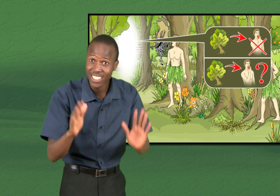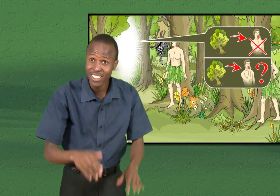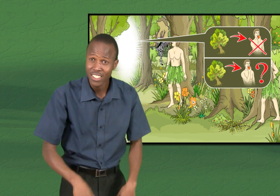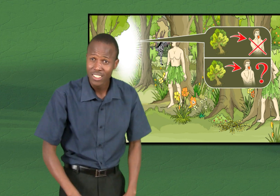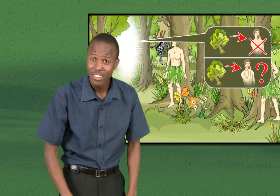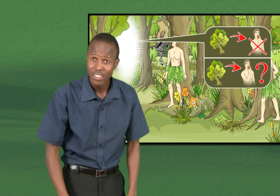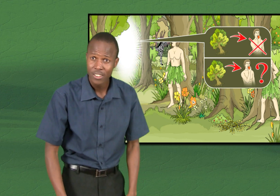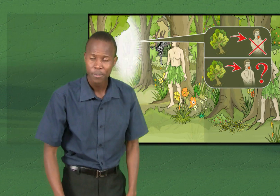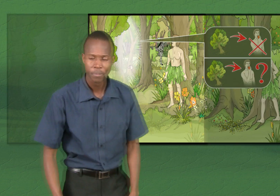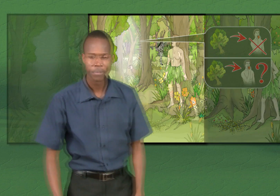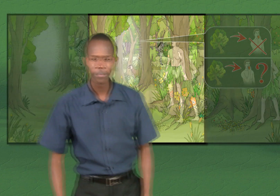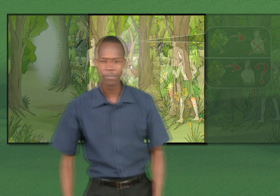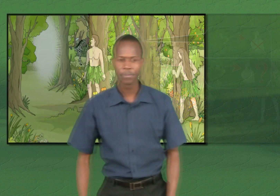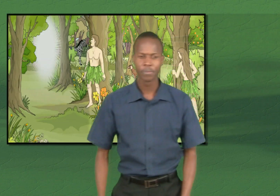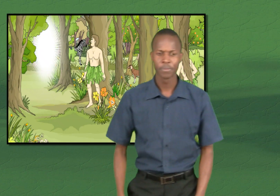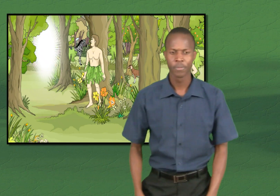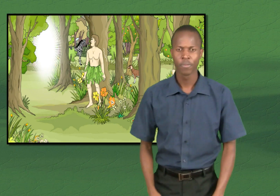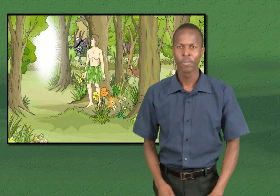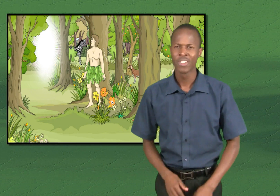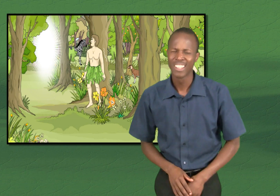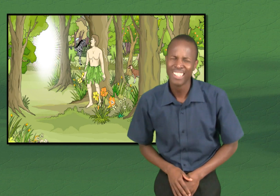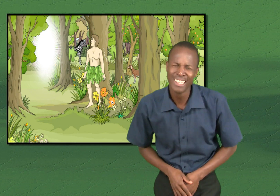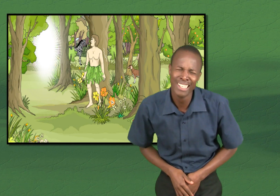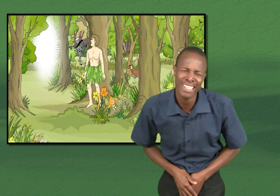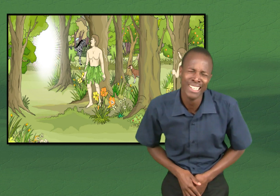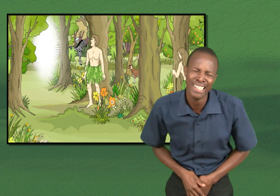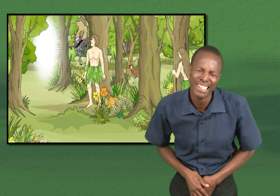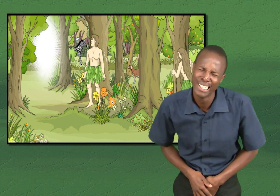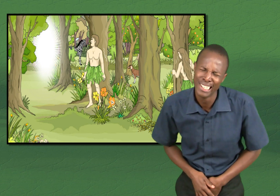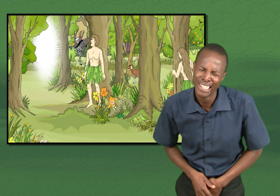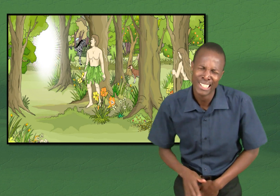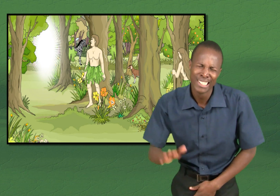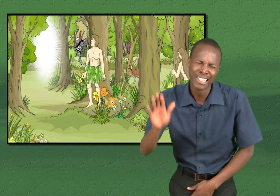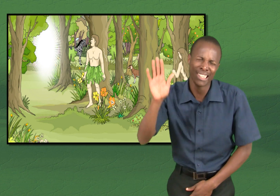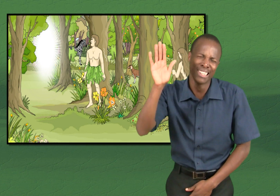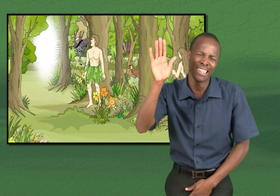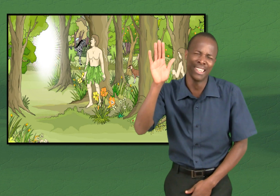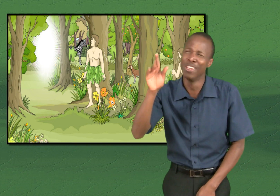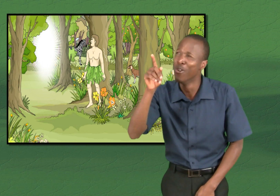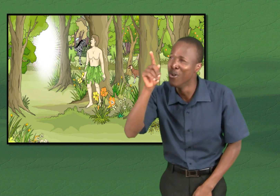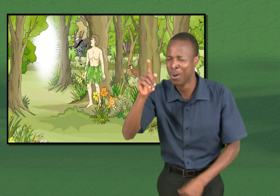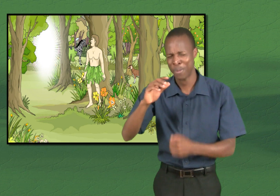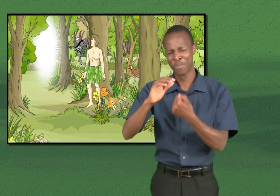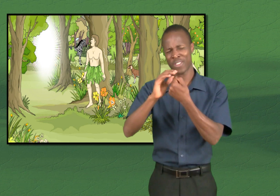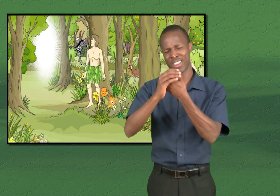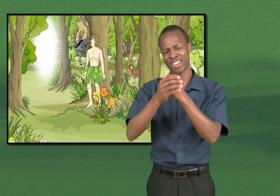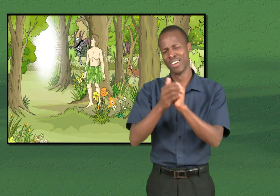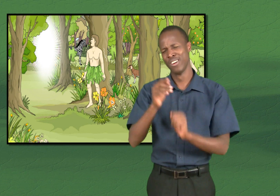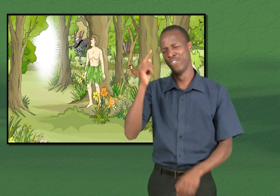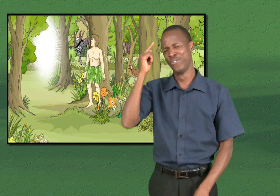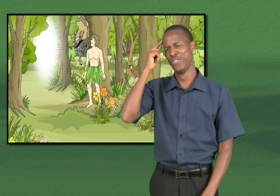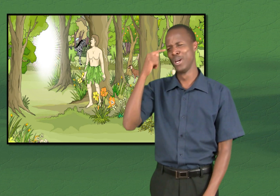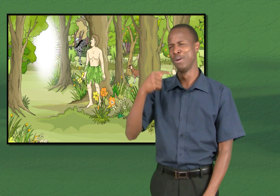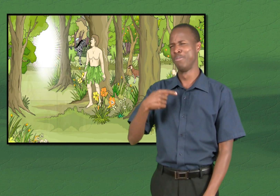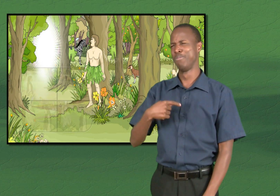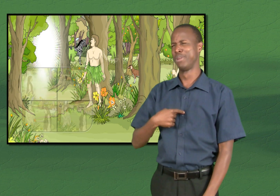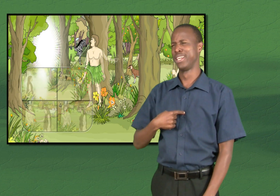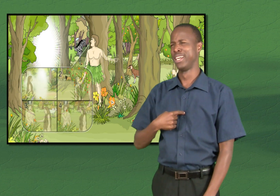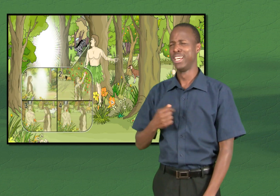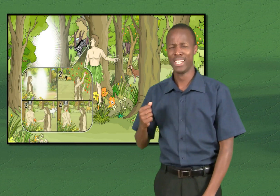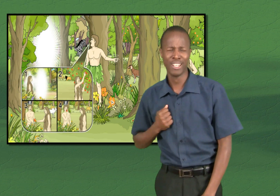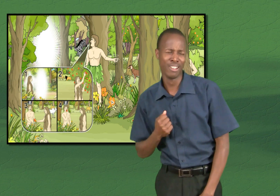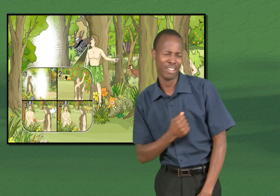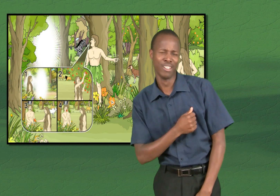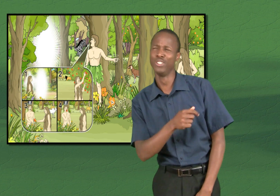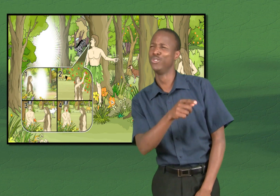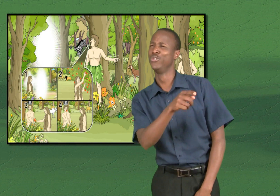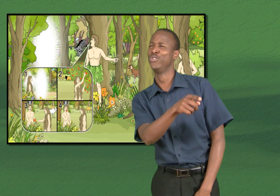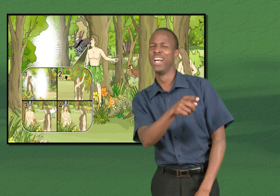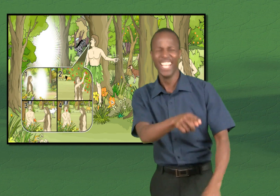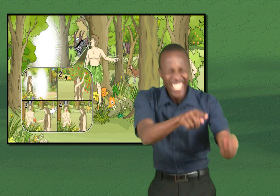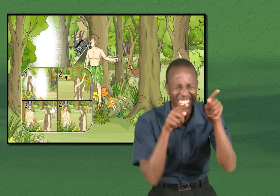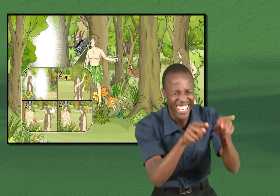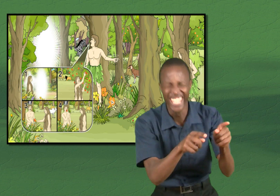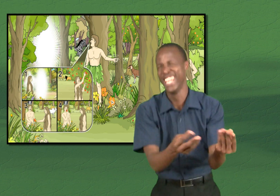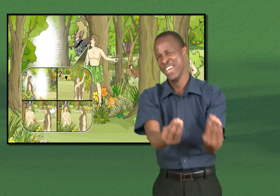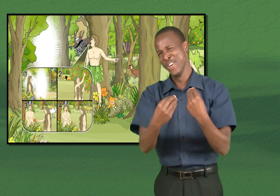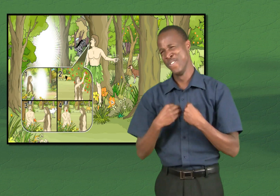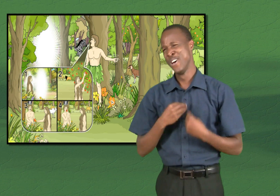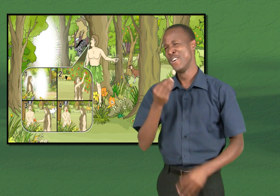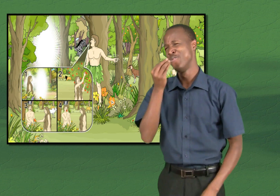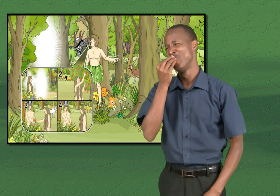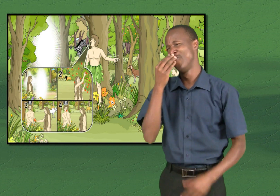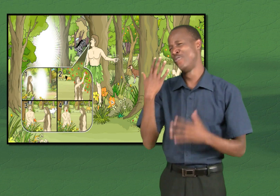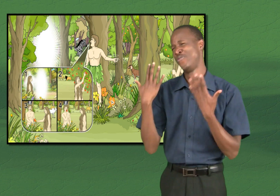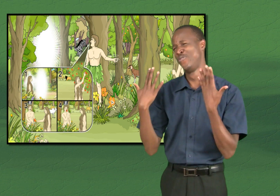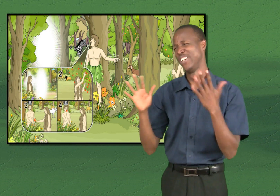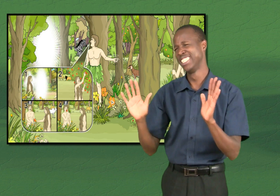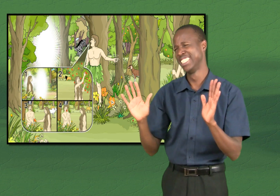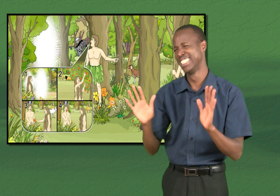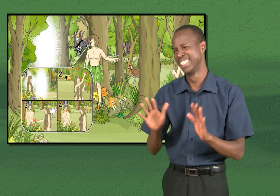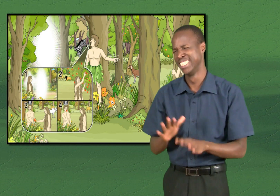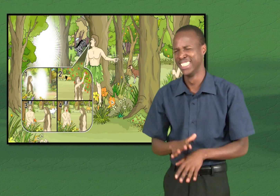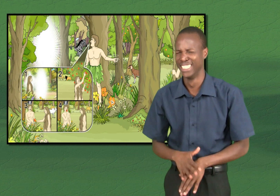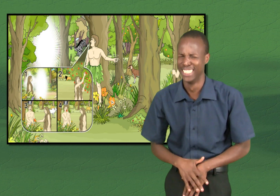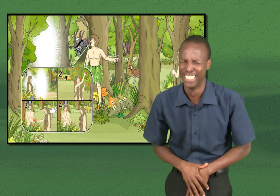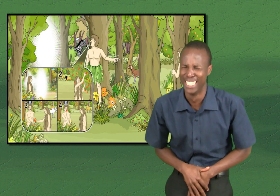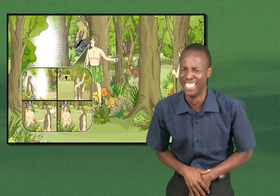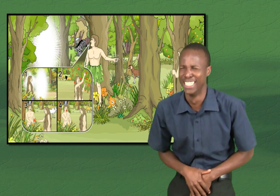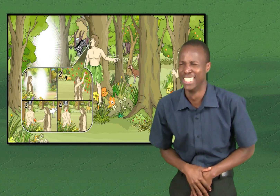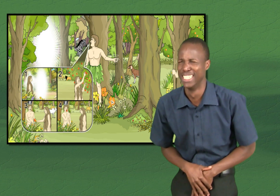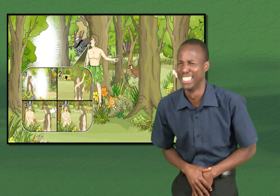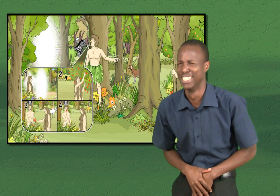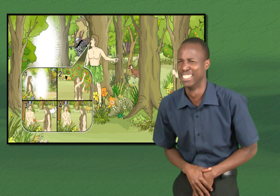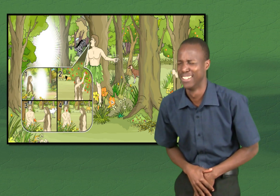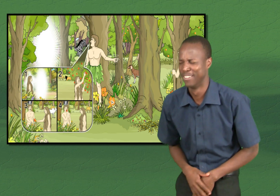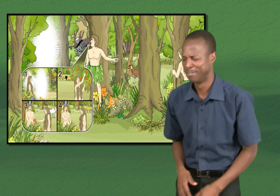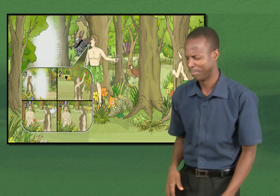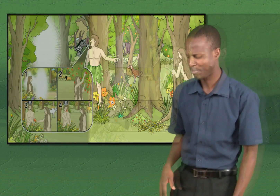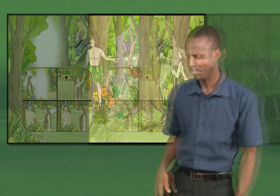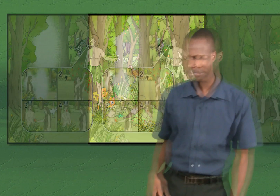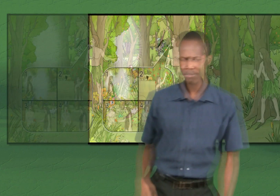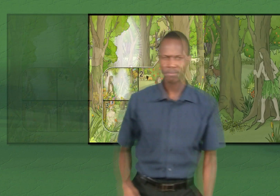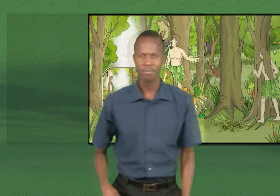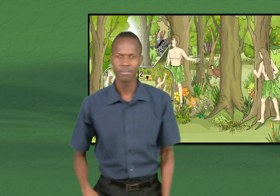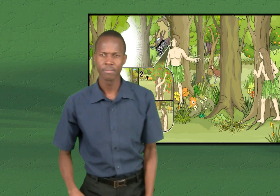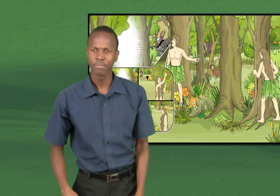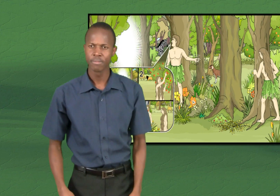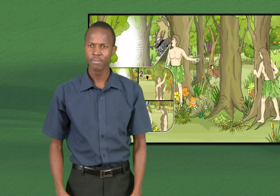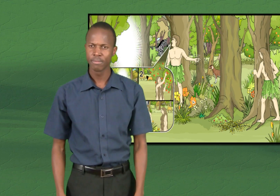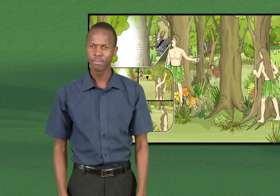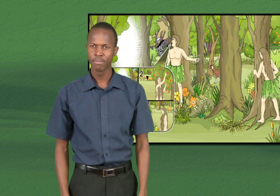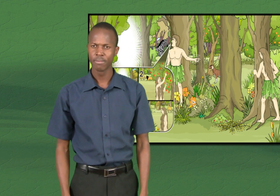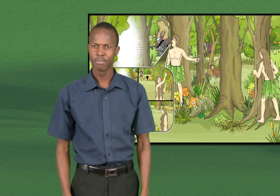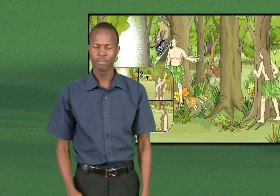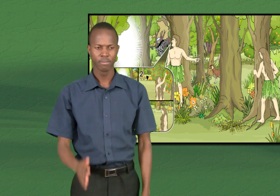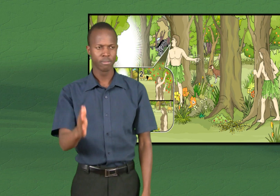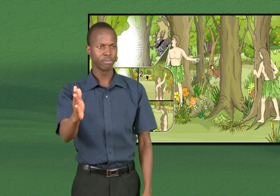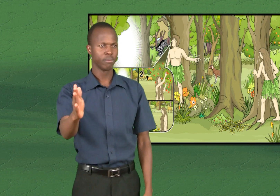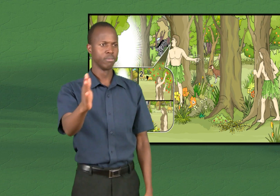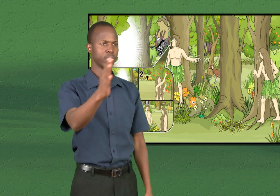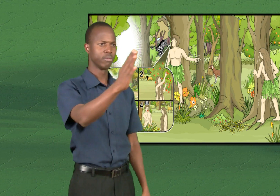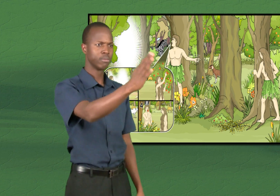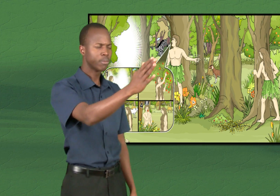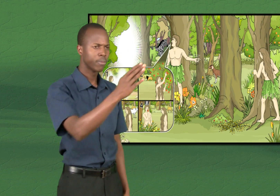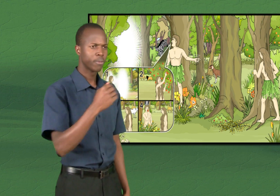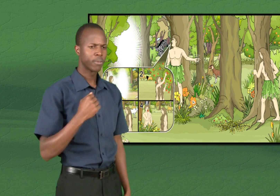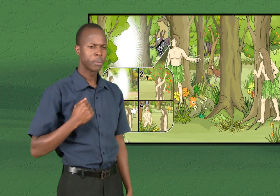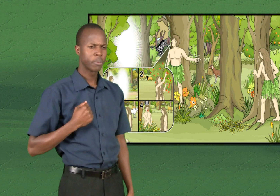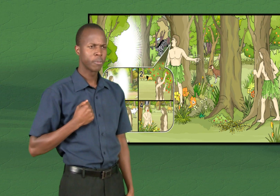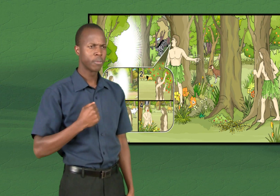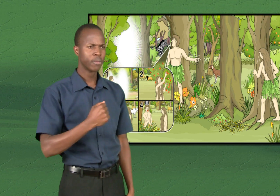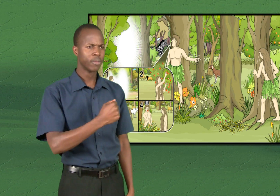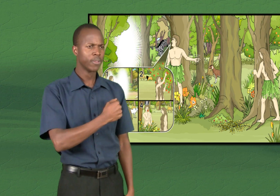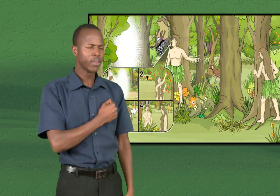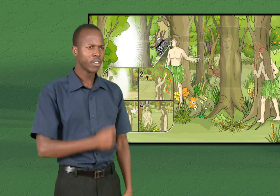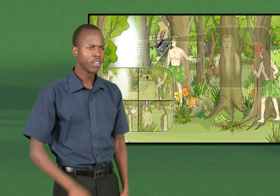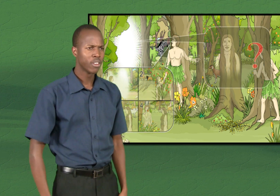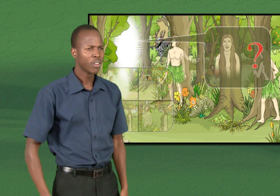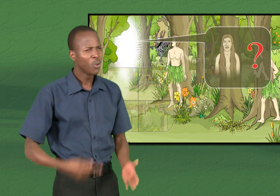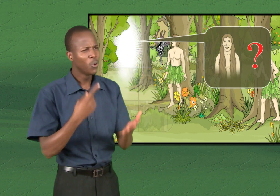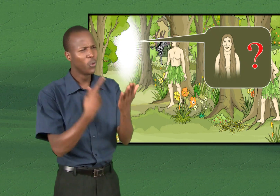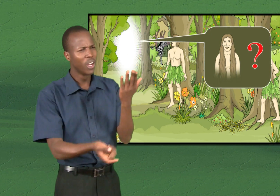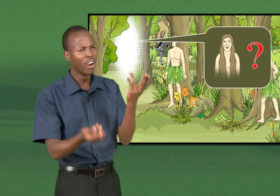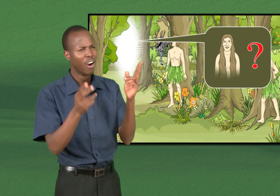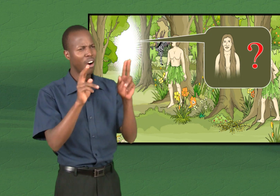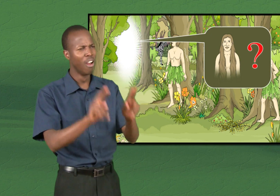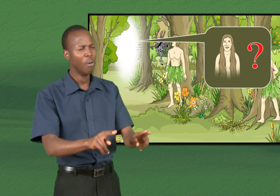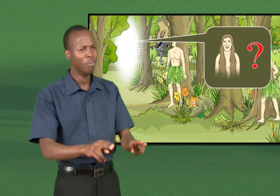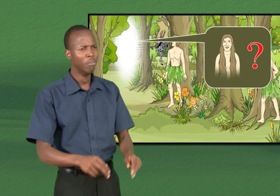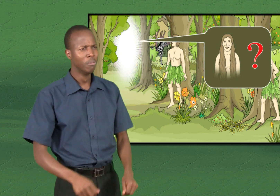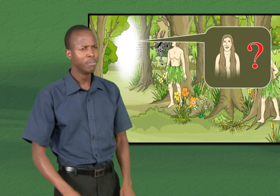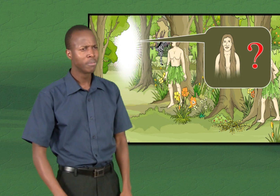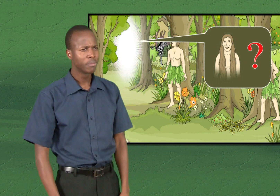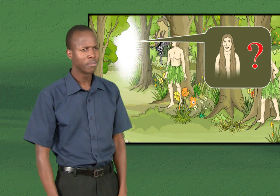And the man answered, “The woman whom You gave me, she gave me fruit from the tree, and I ate it.”